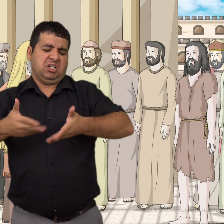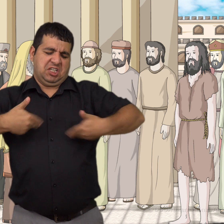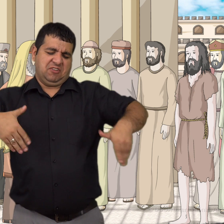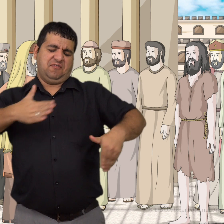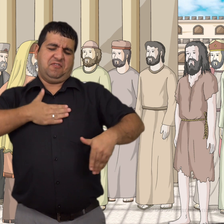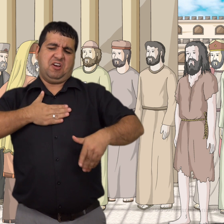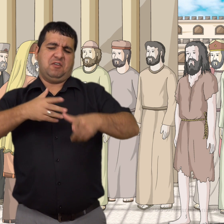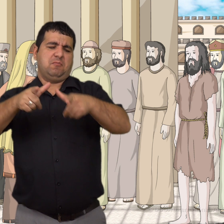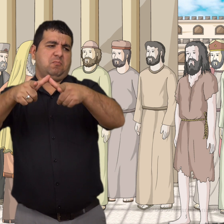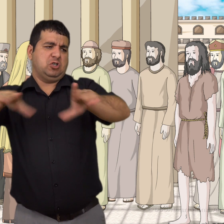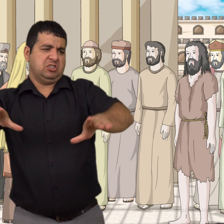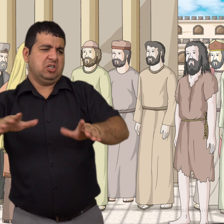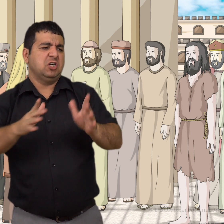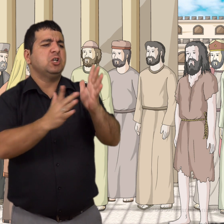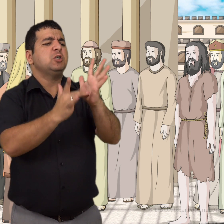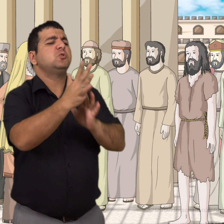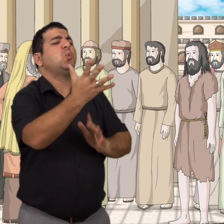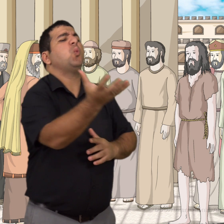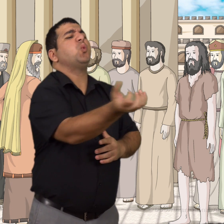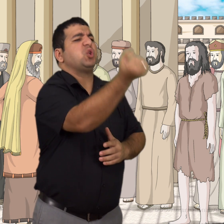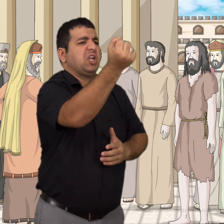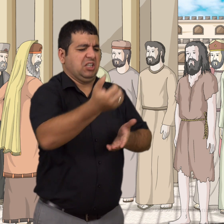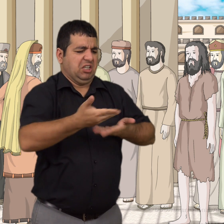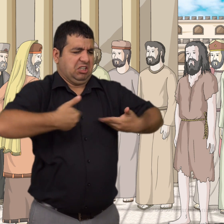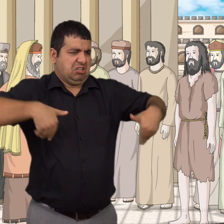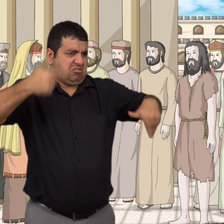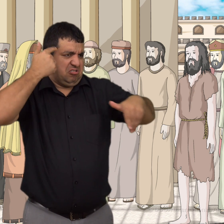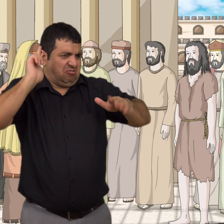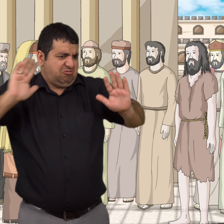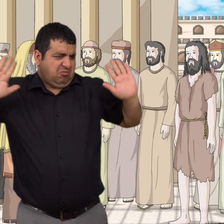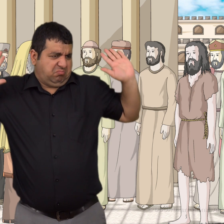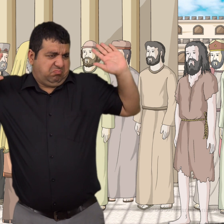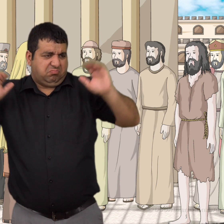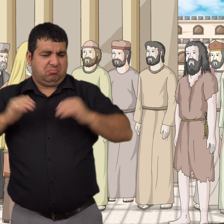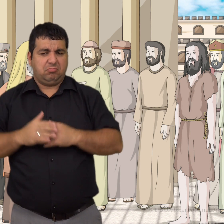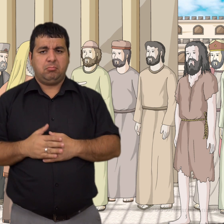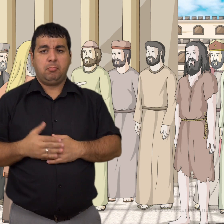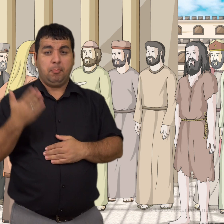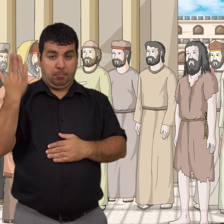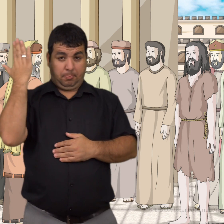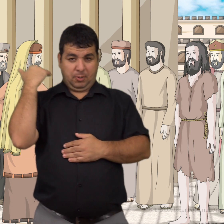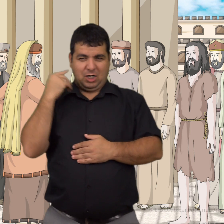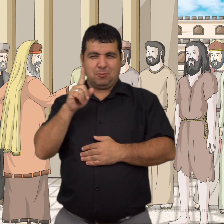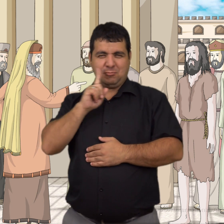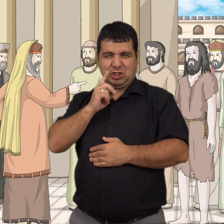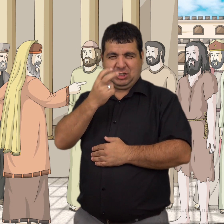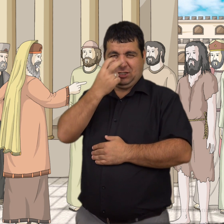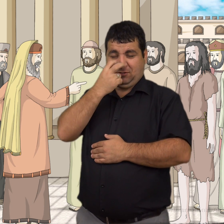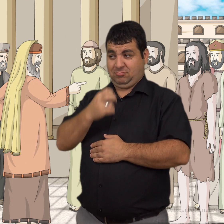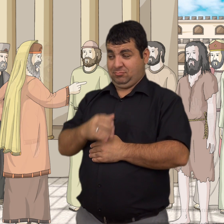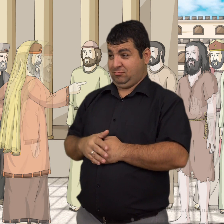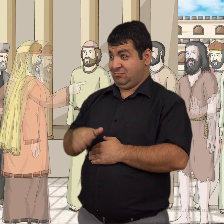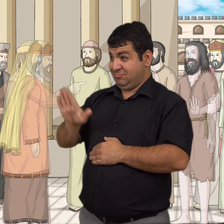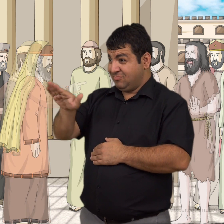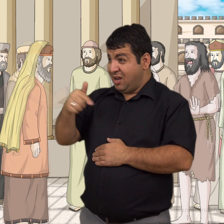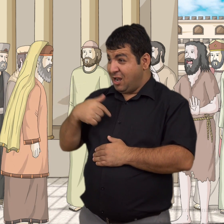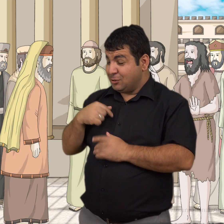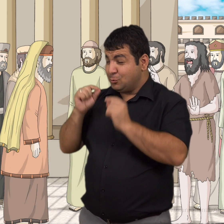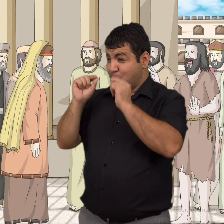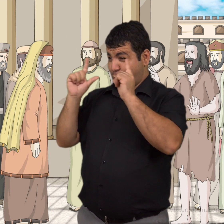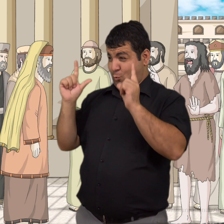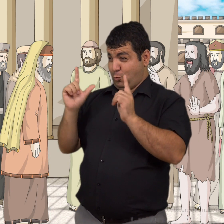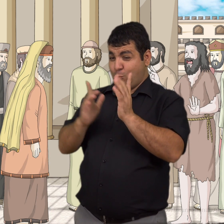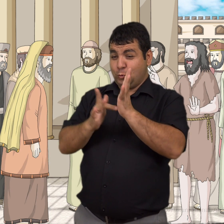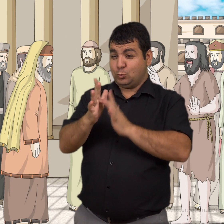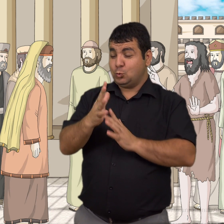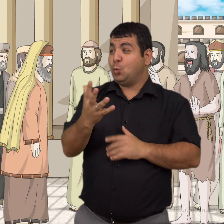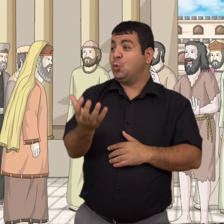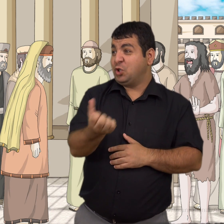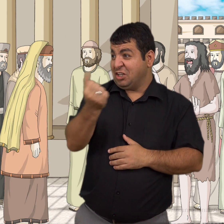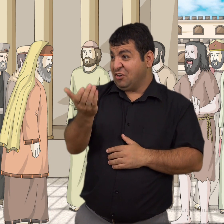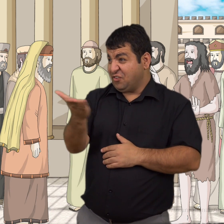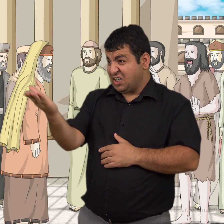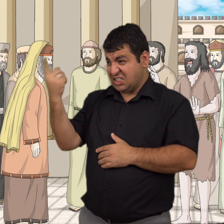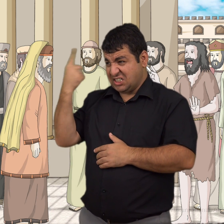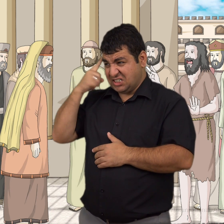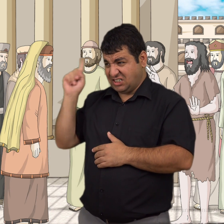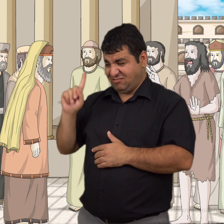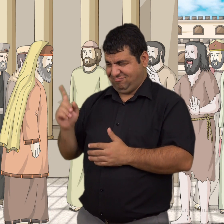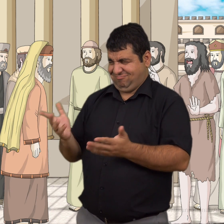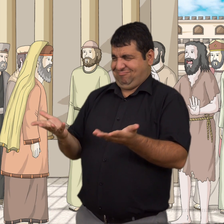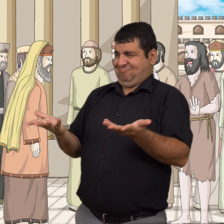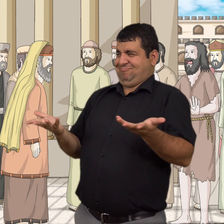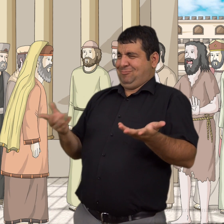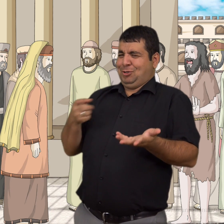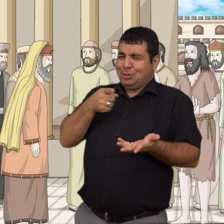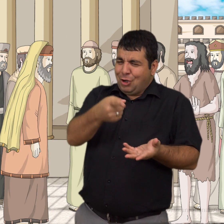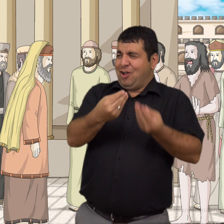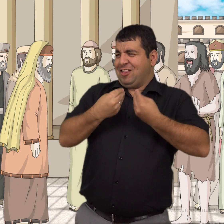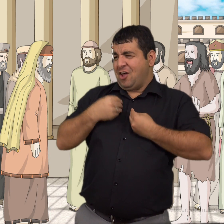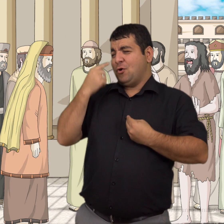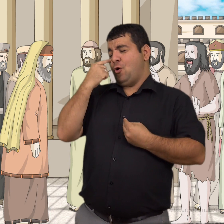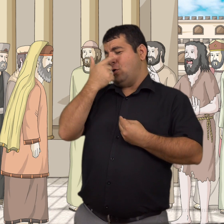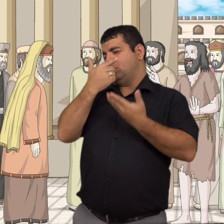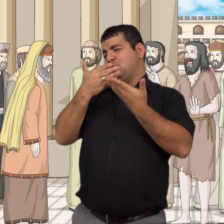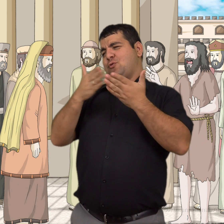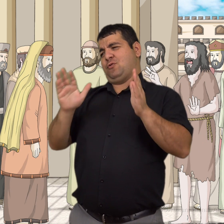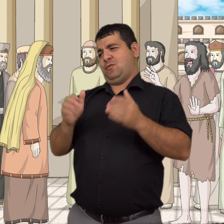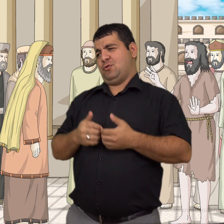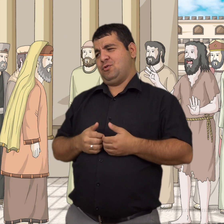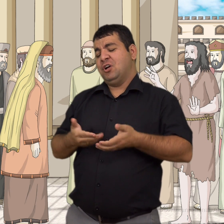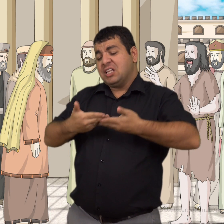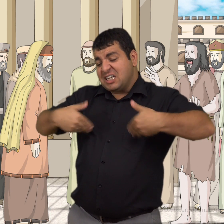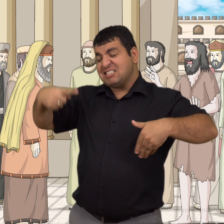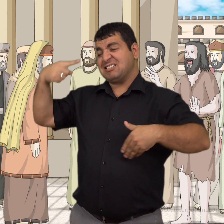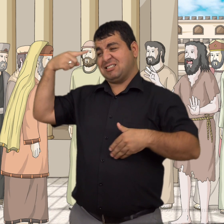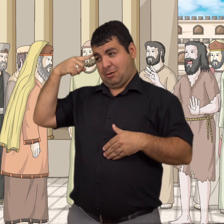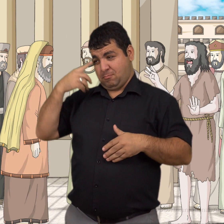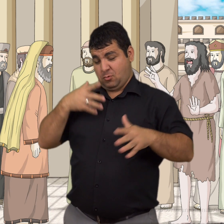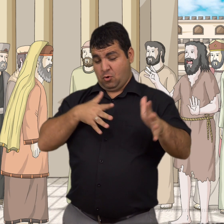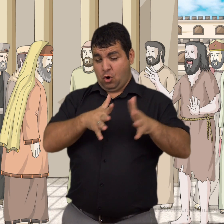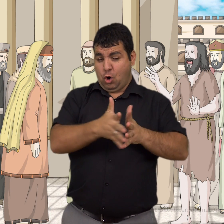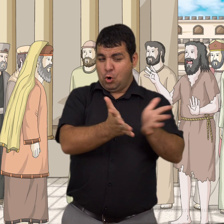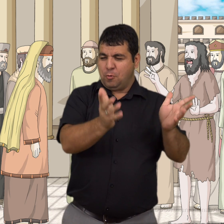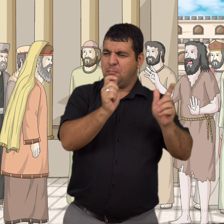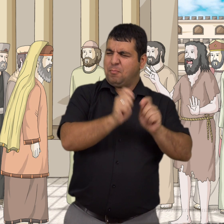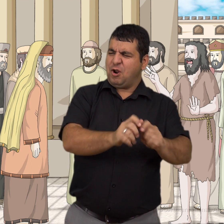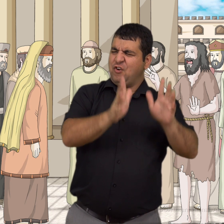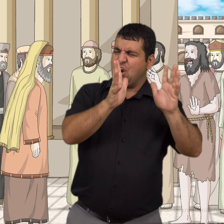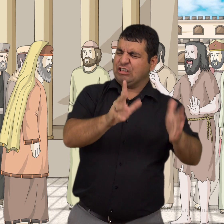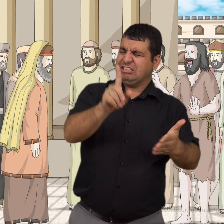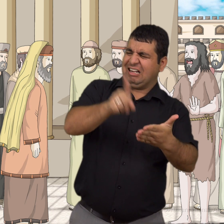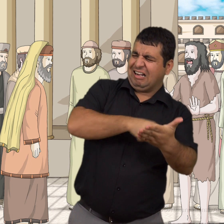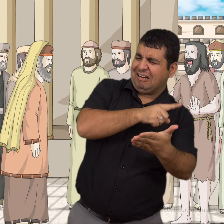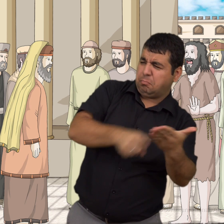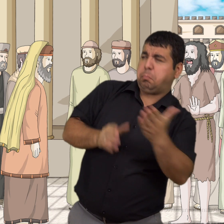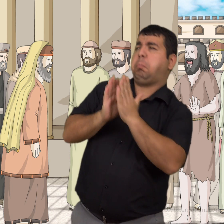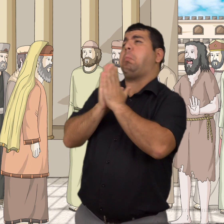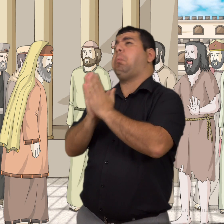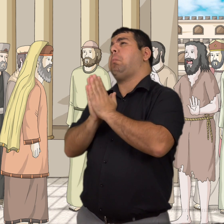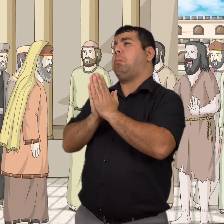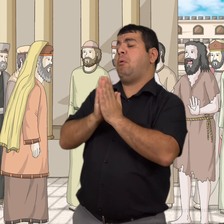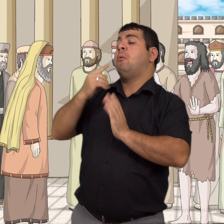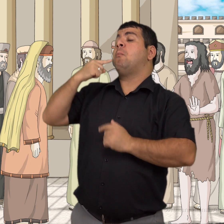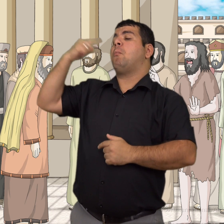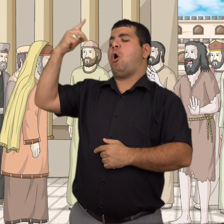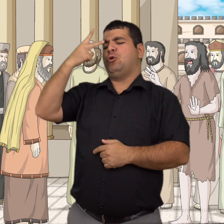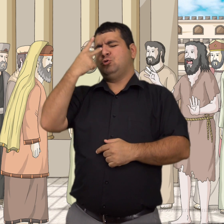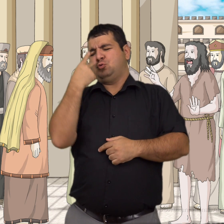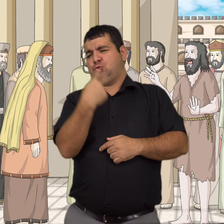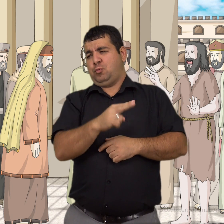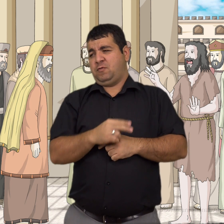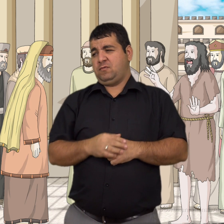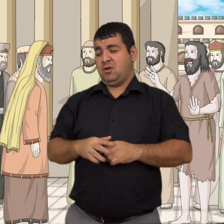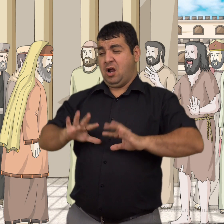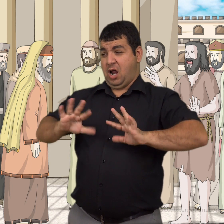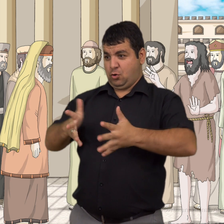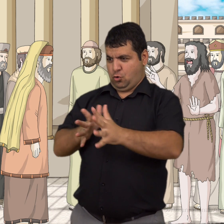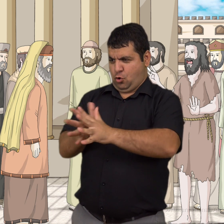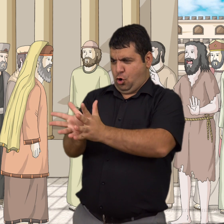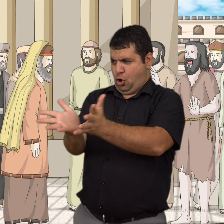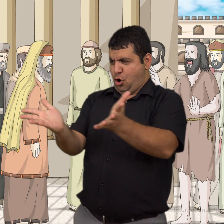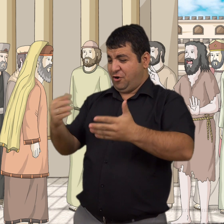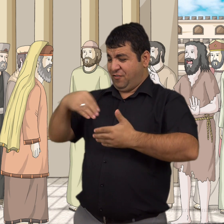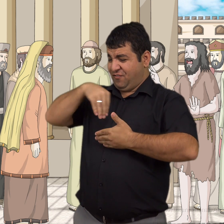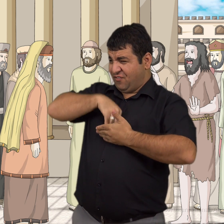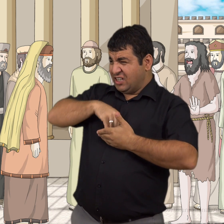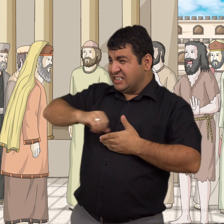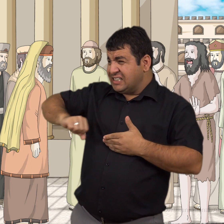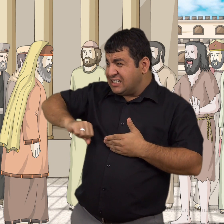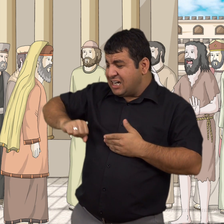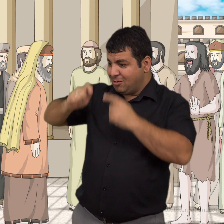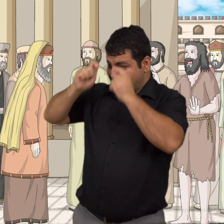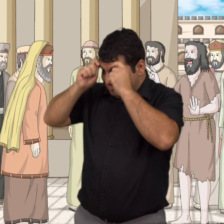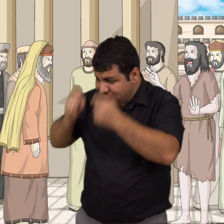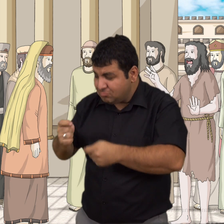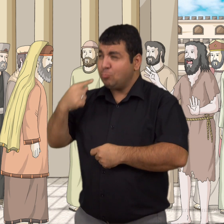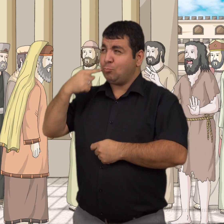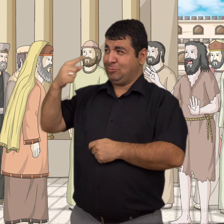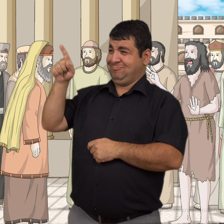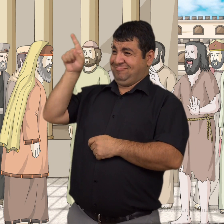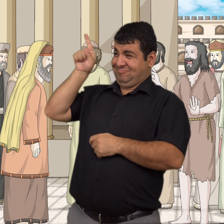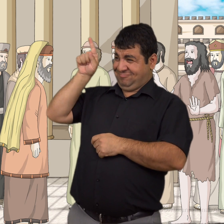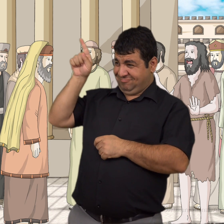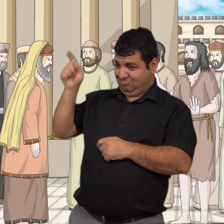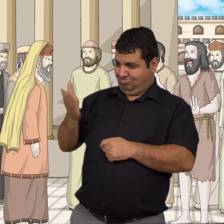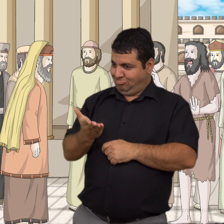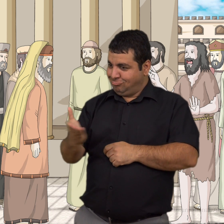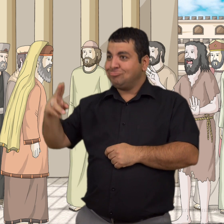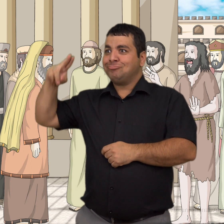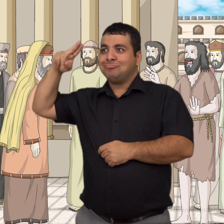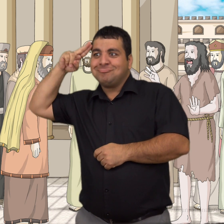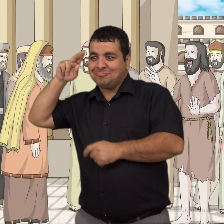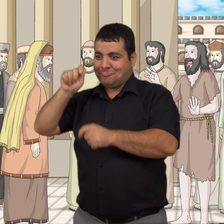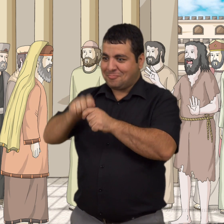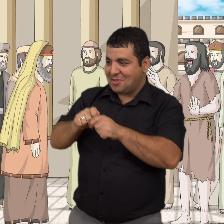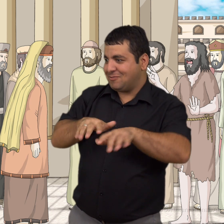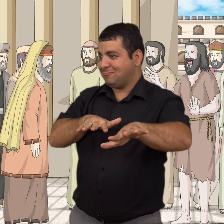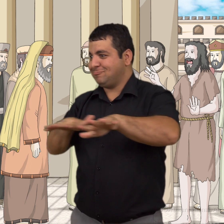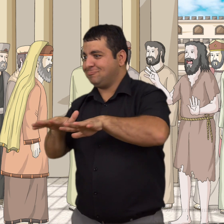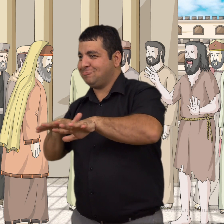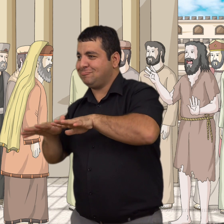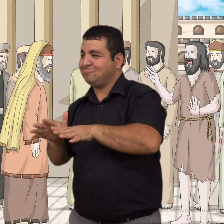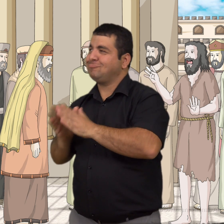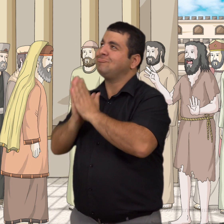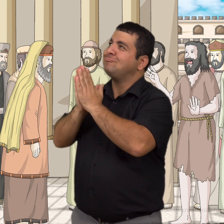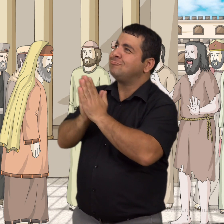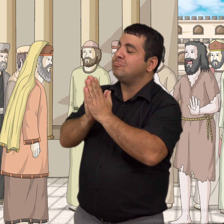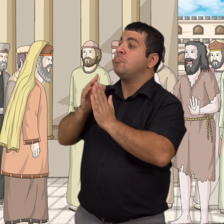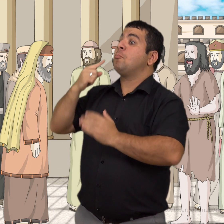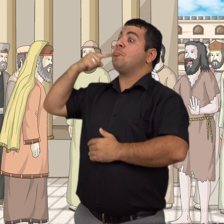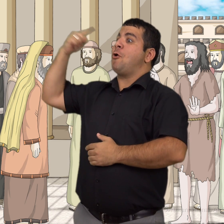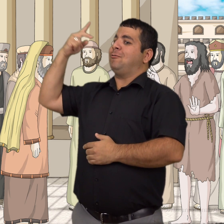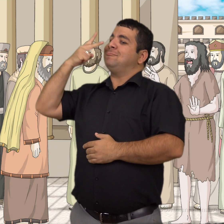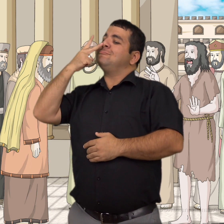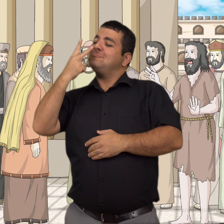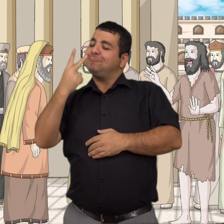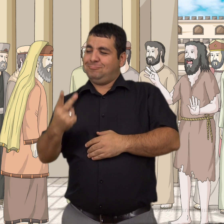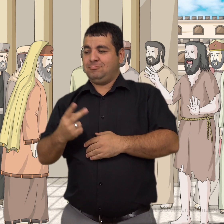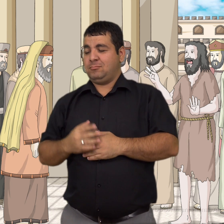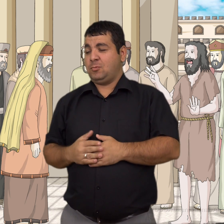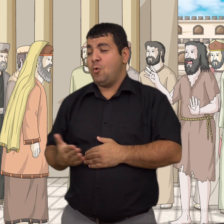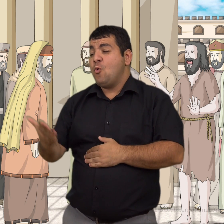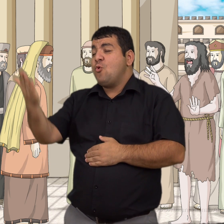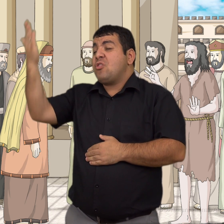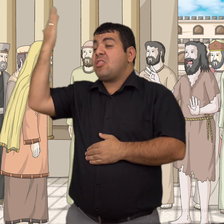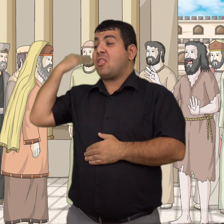We know that God spoke to Moses, but we do not know where this man is from.” “That is remarkable indeed!” the man said. “You do not know where He is from, and yet He opened my eyes.